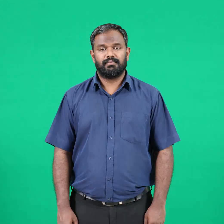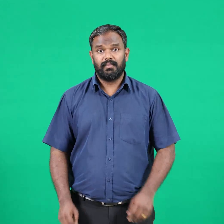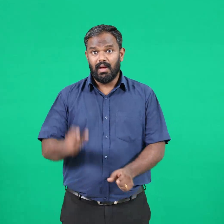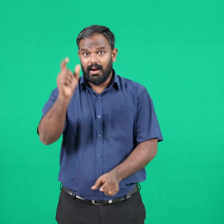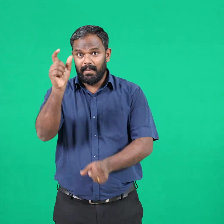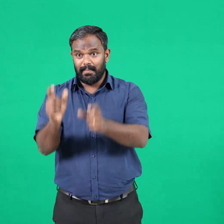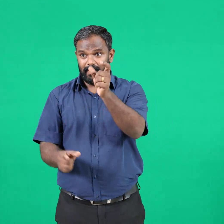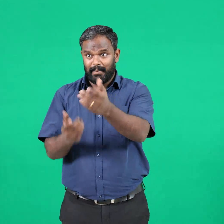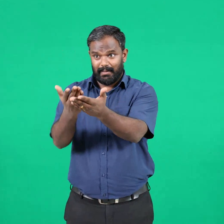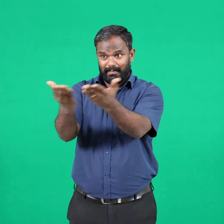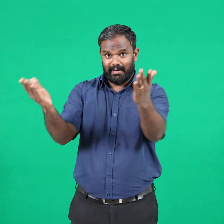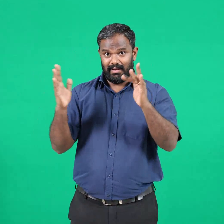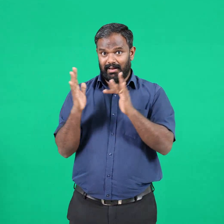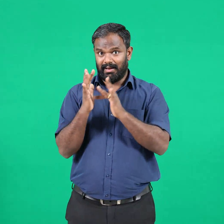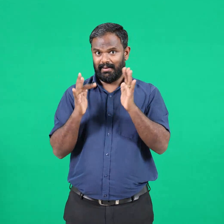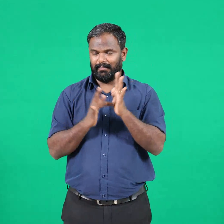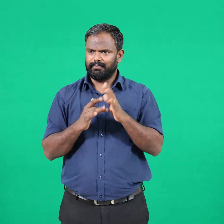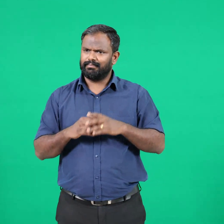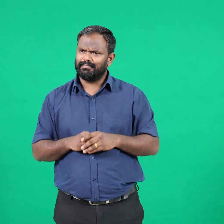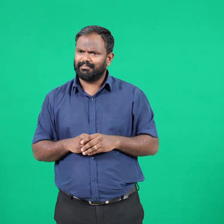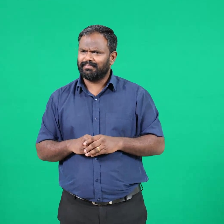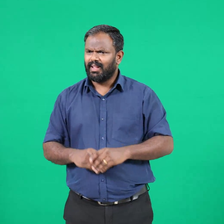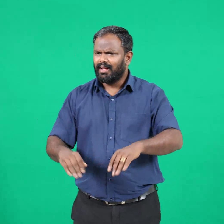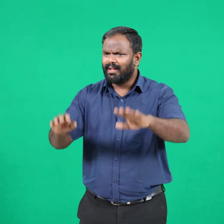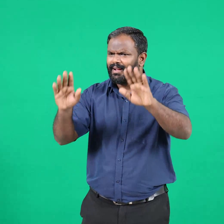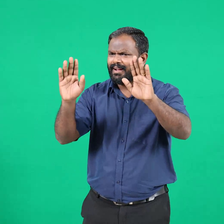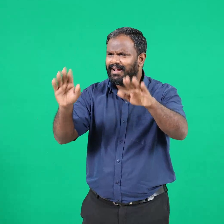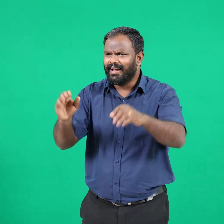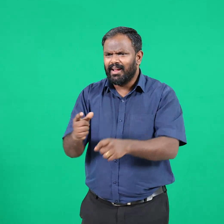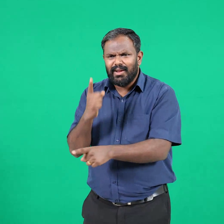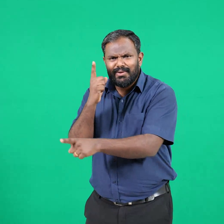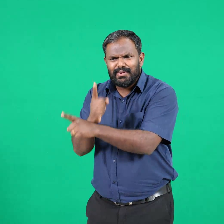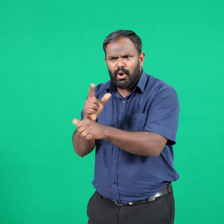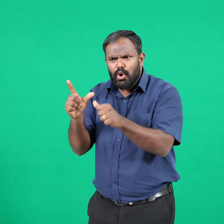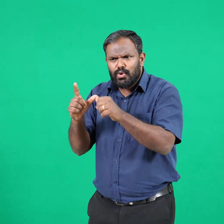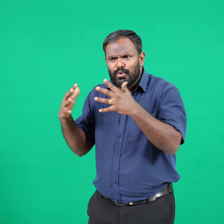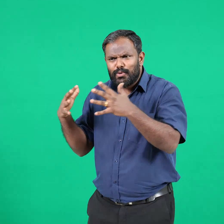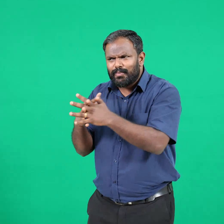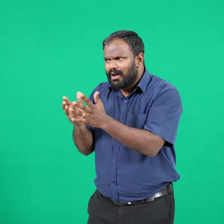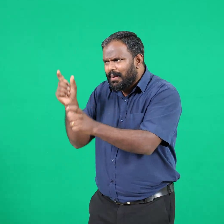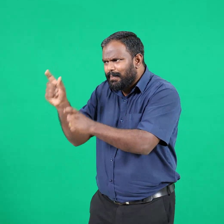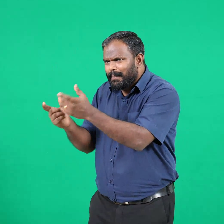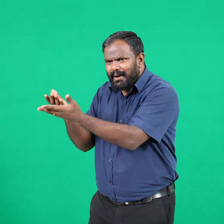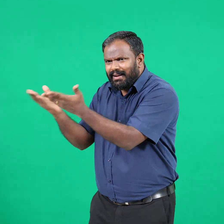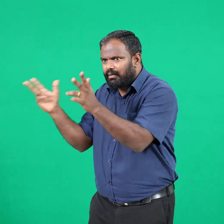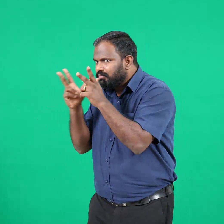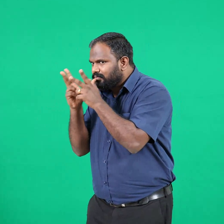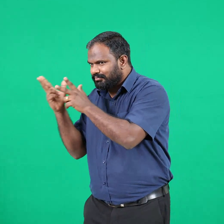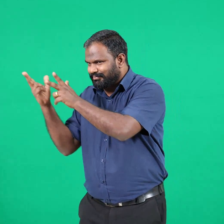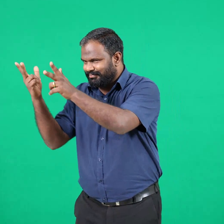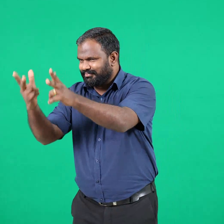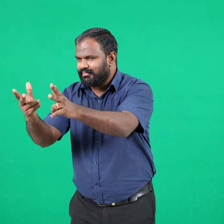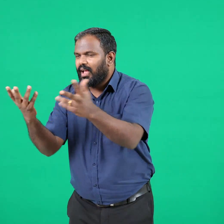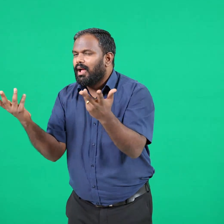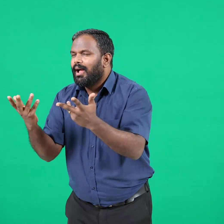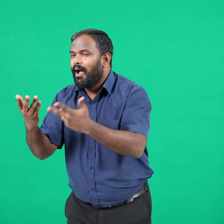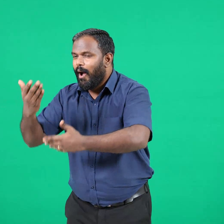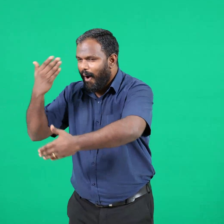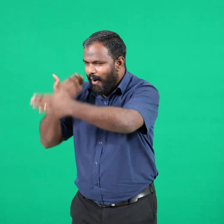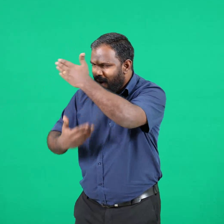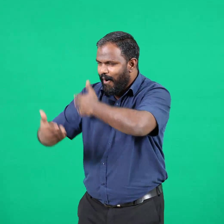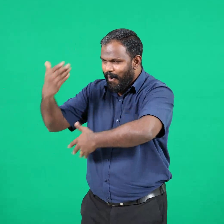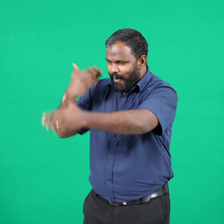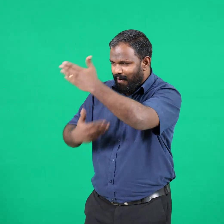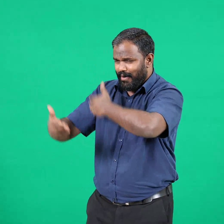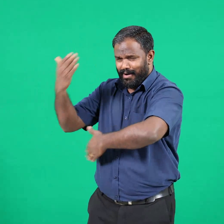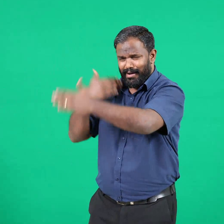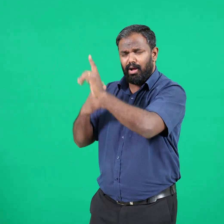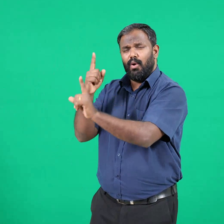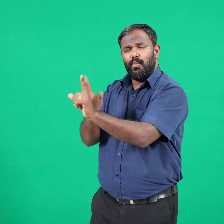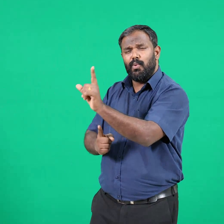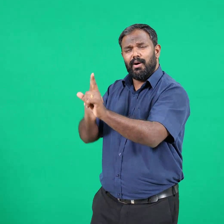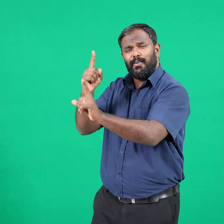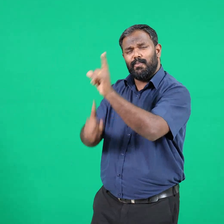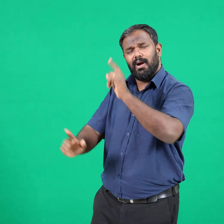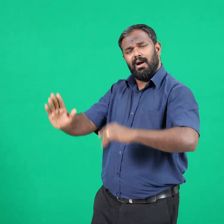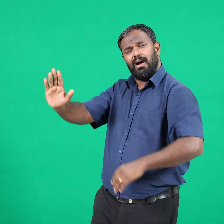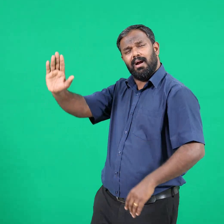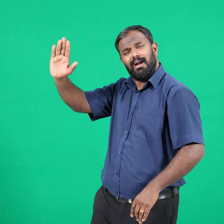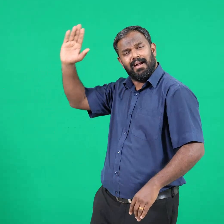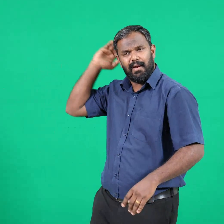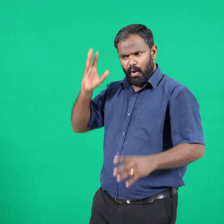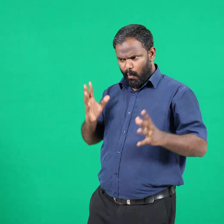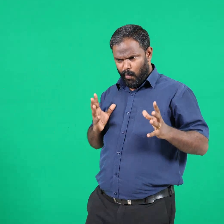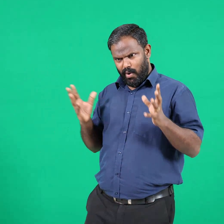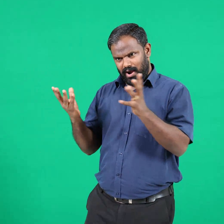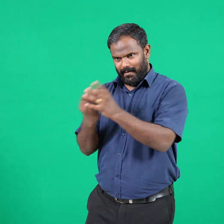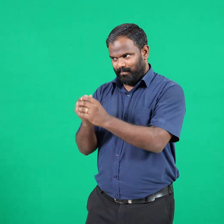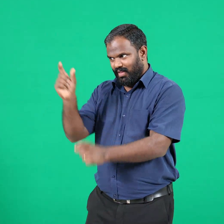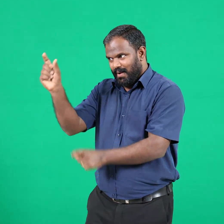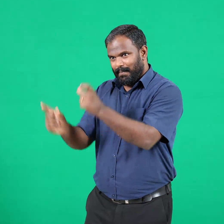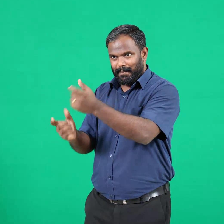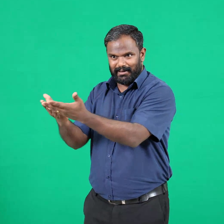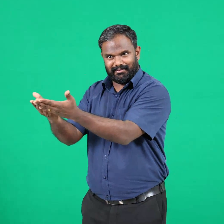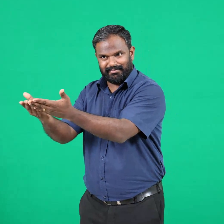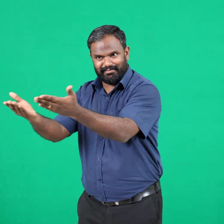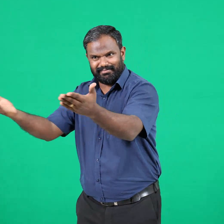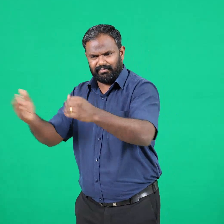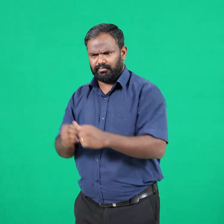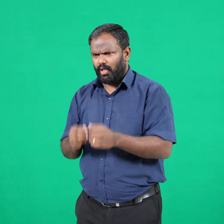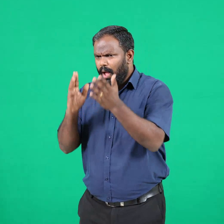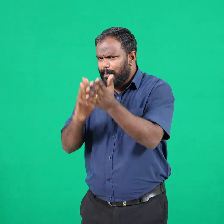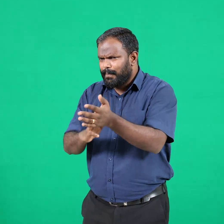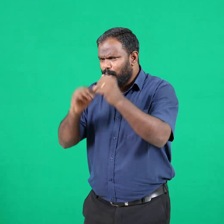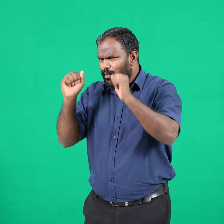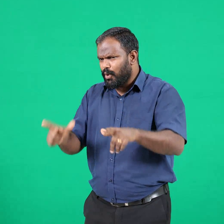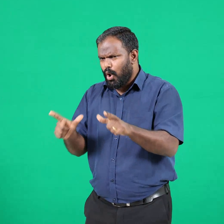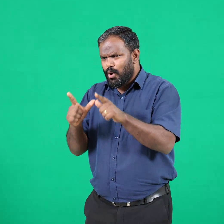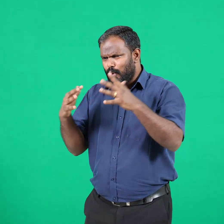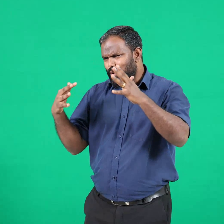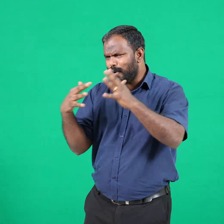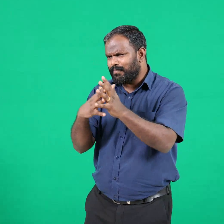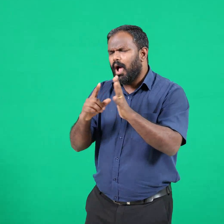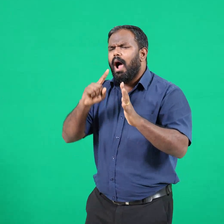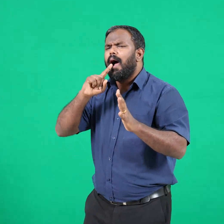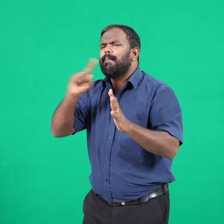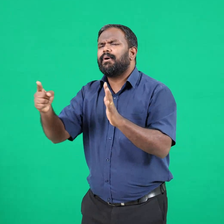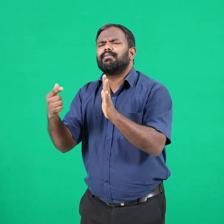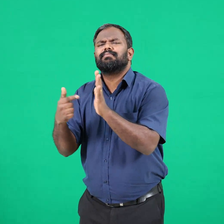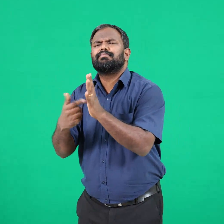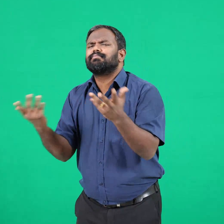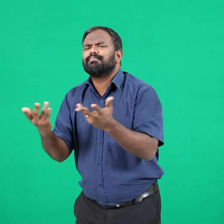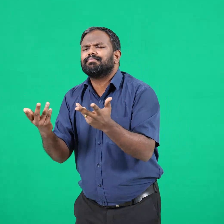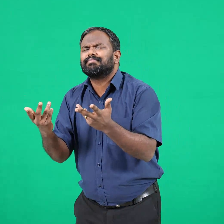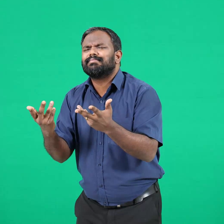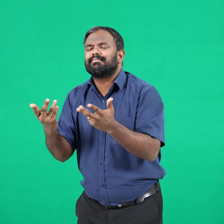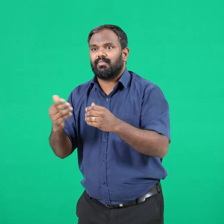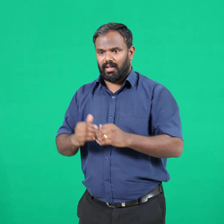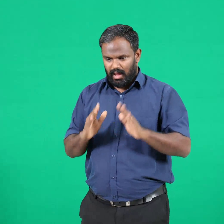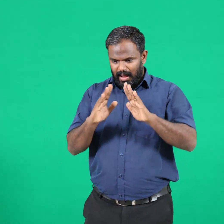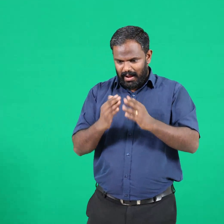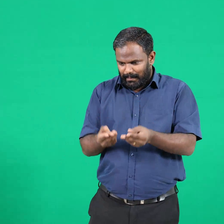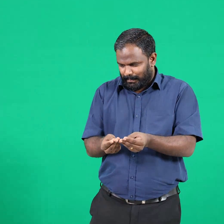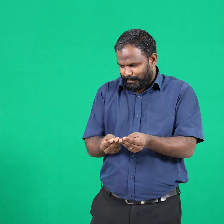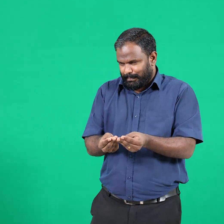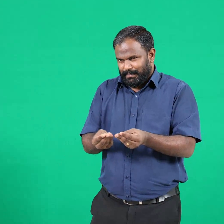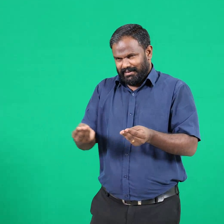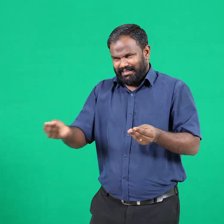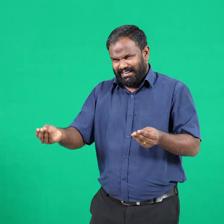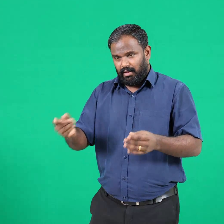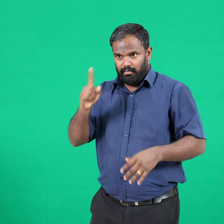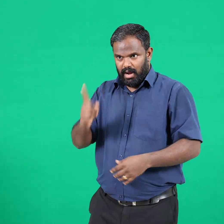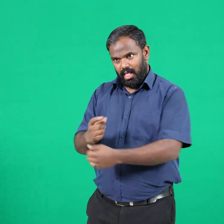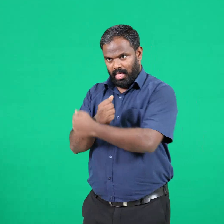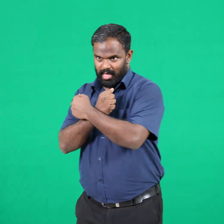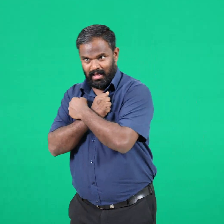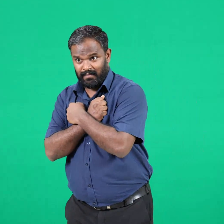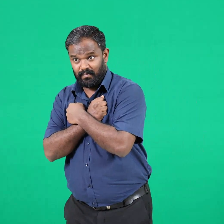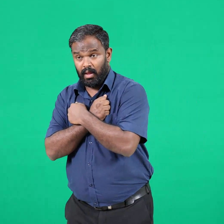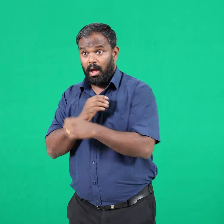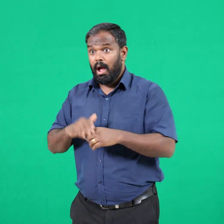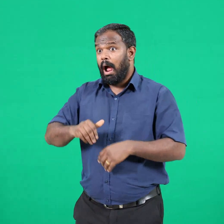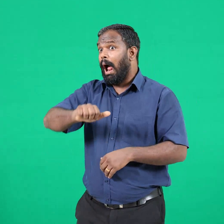You have heard that it was said, 'Love your neighbor ' and ' Hate your enemy.'